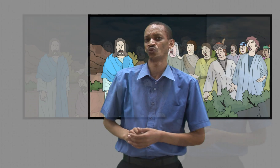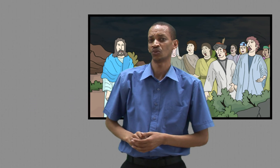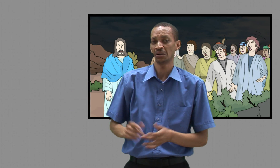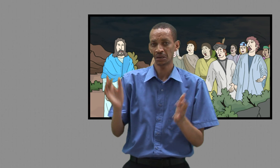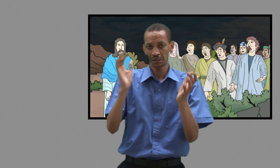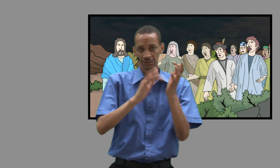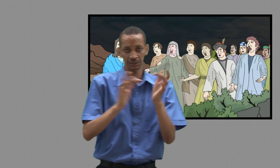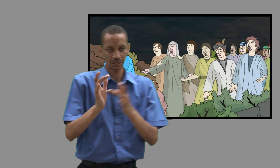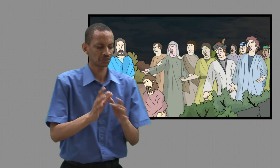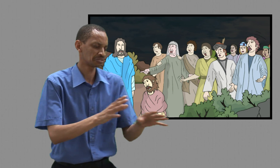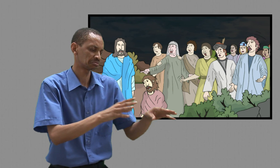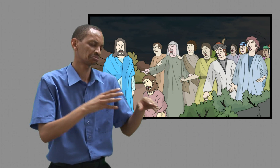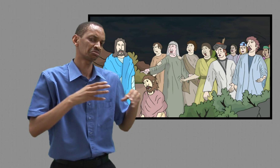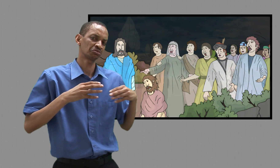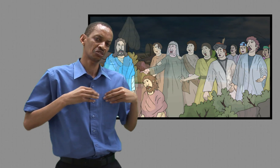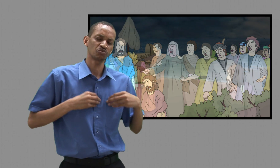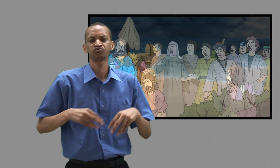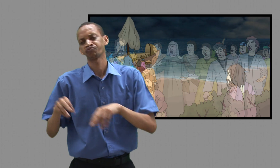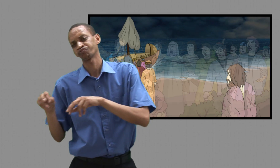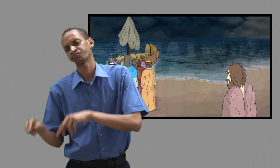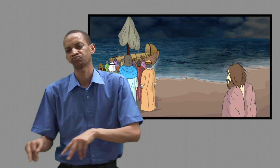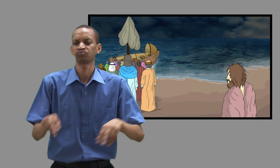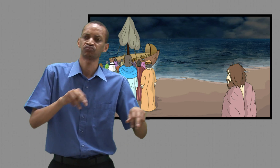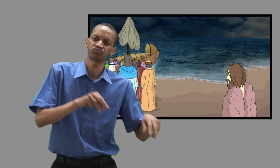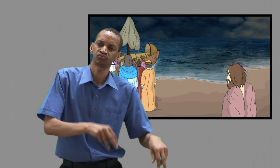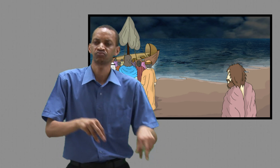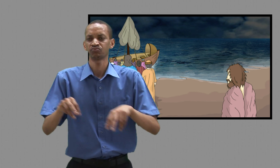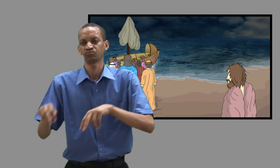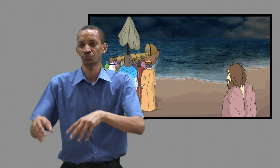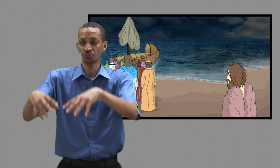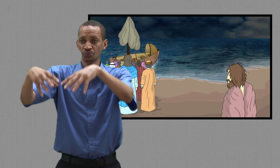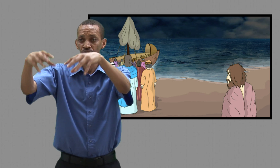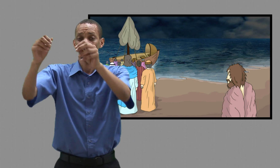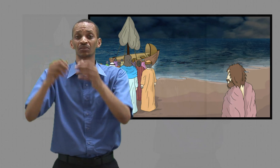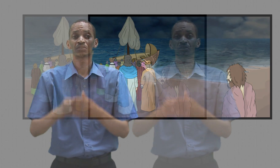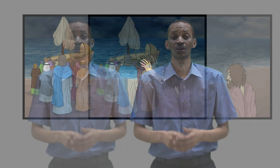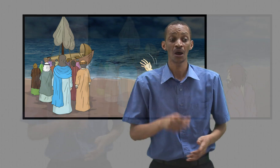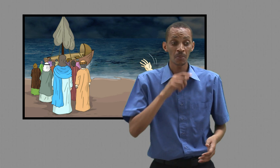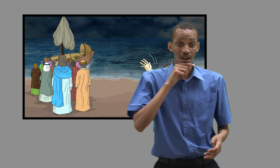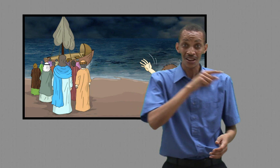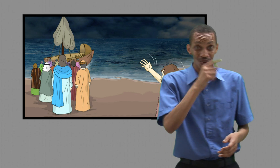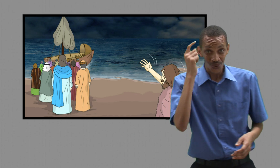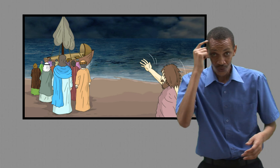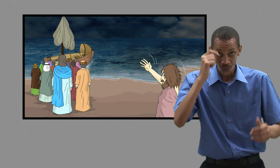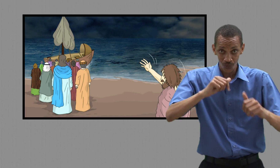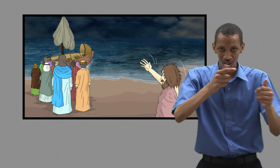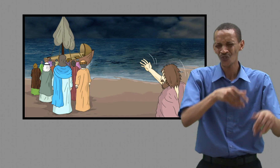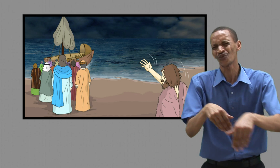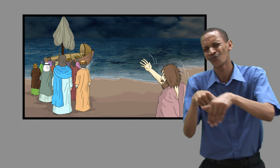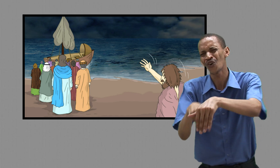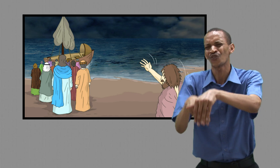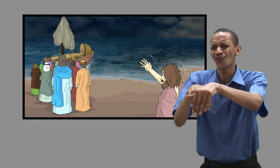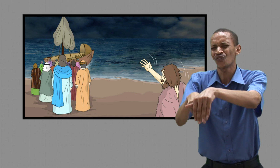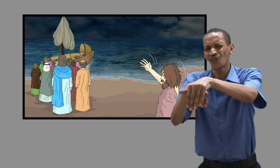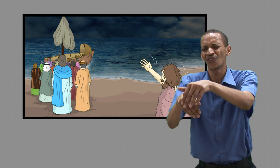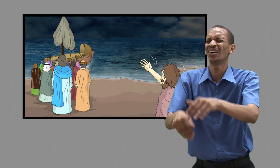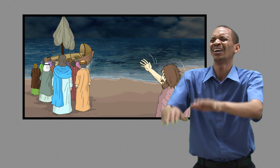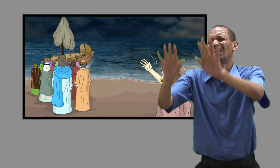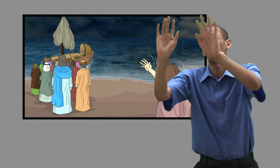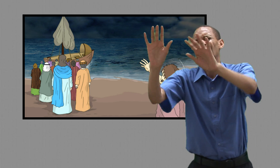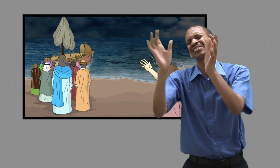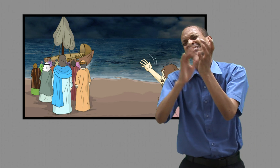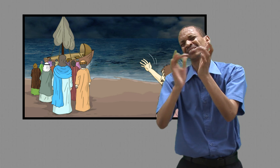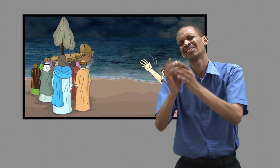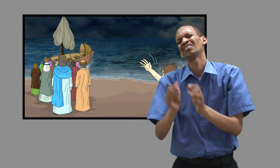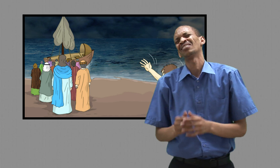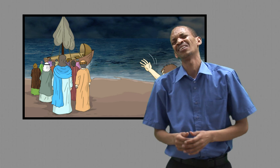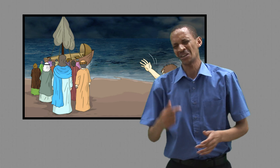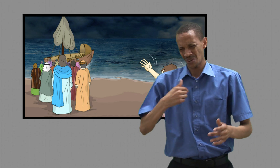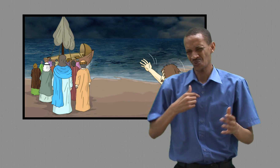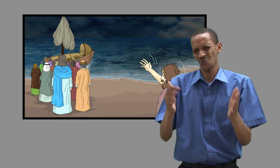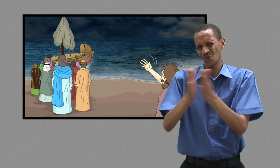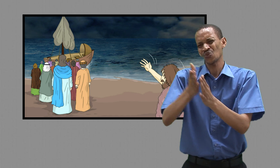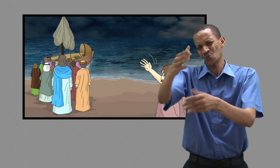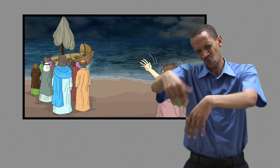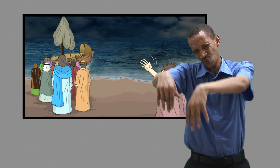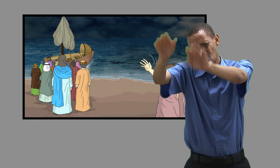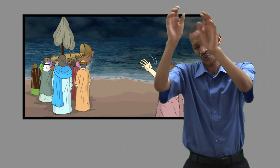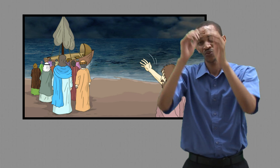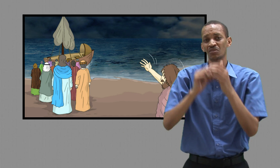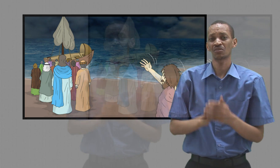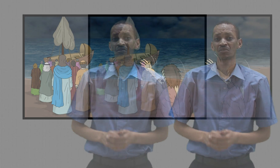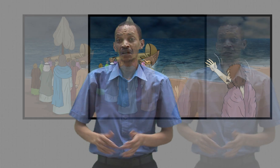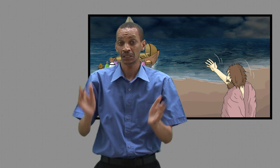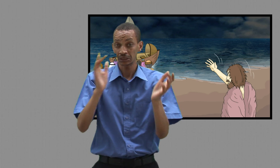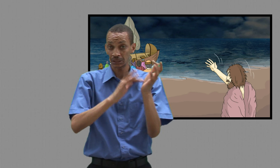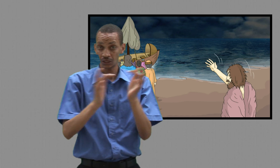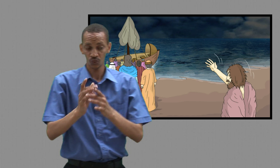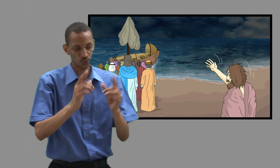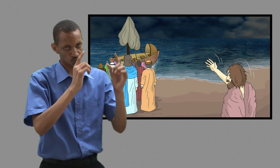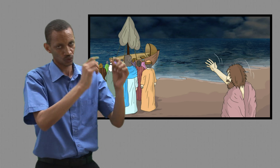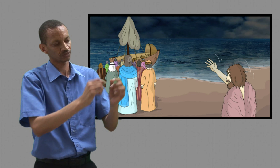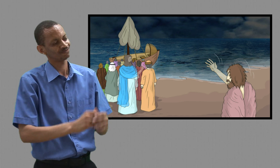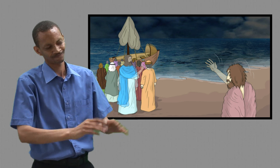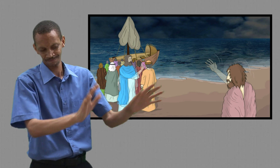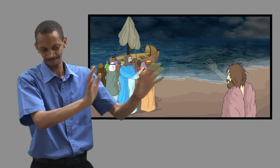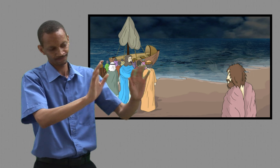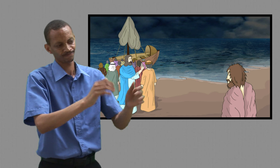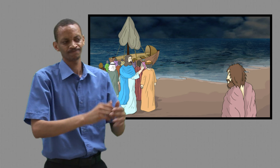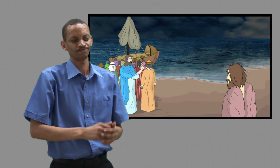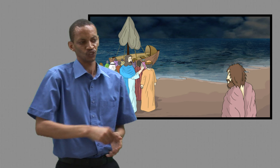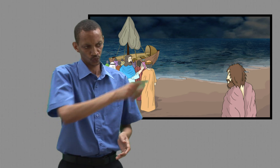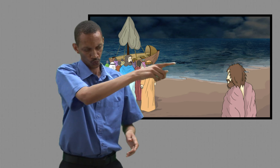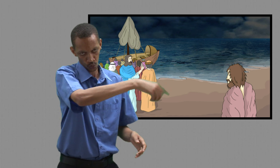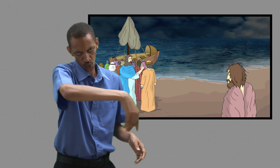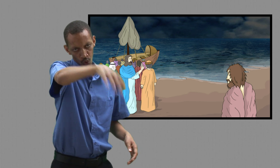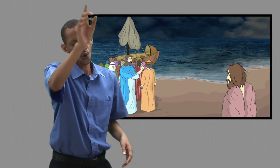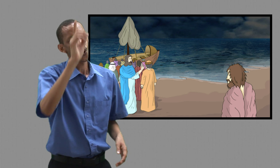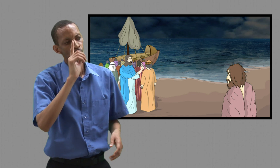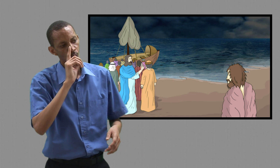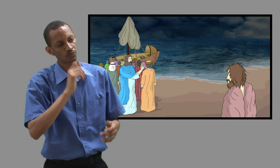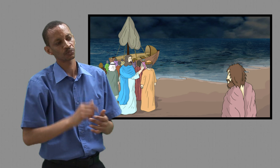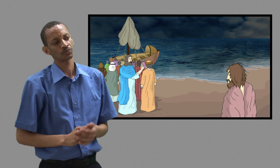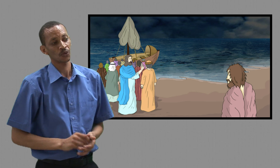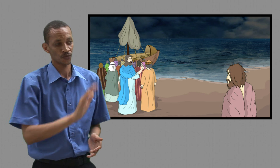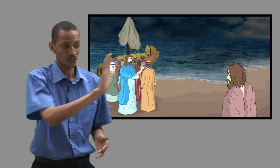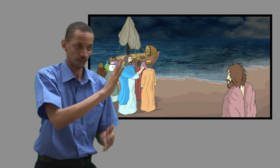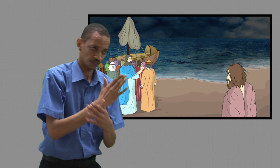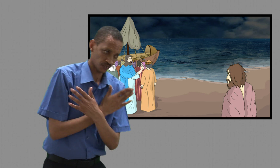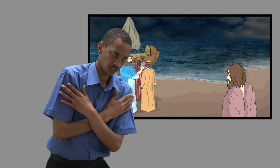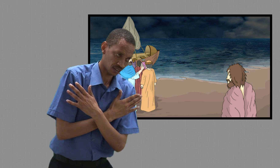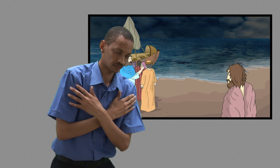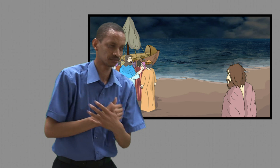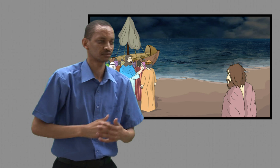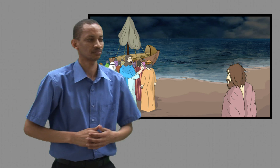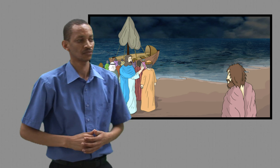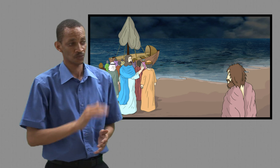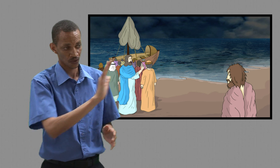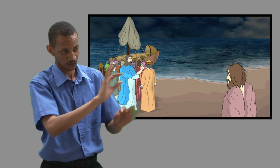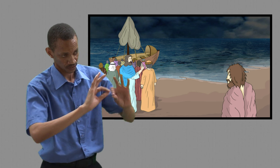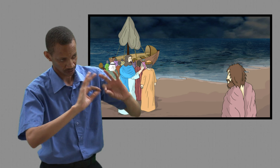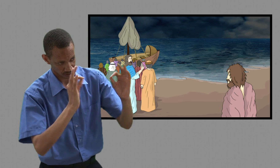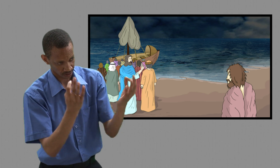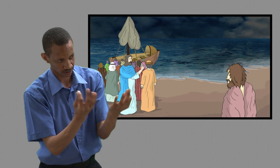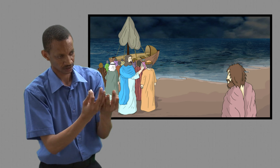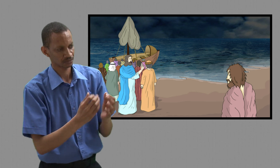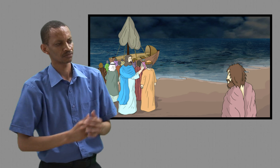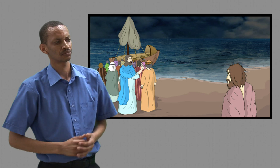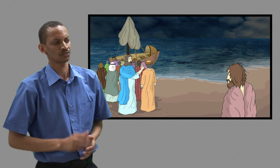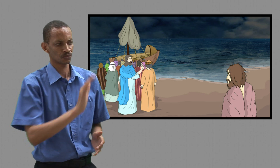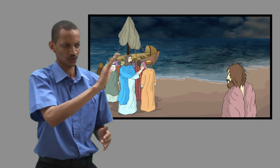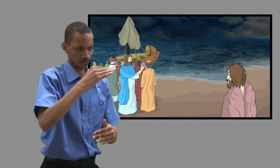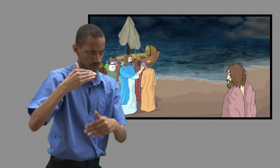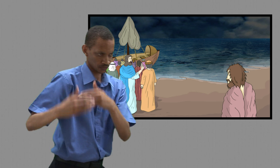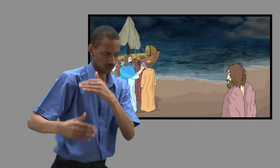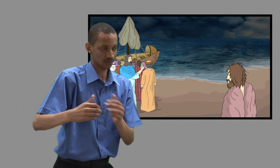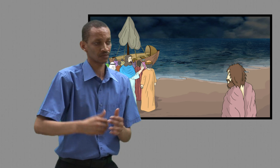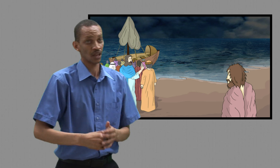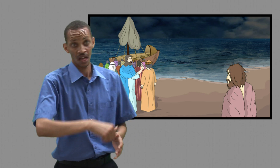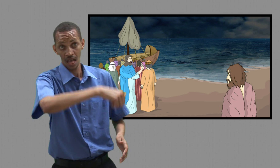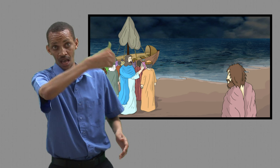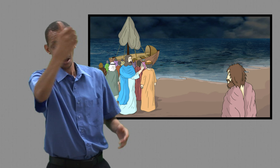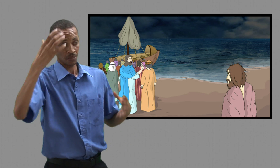As He was getting into the boat, the man who had been possessed by the demons begged to go with Him. But Jesus would not allow him.